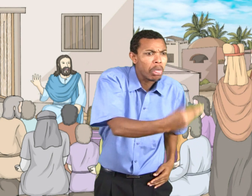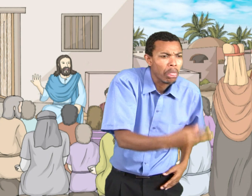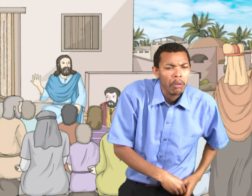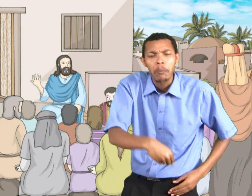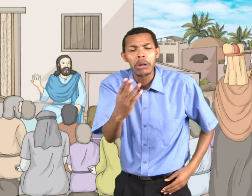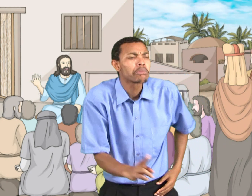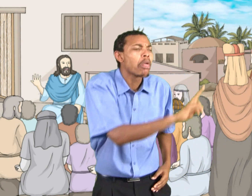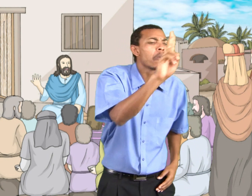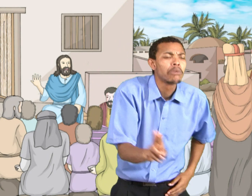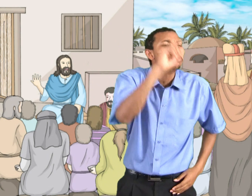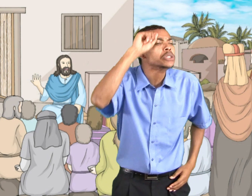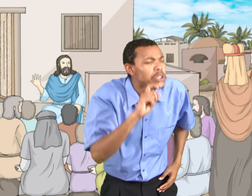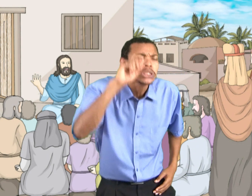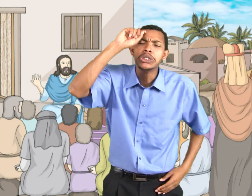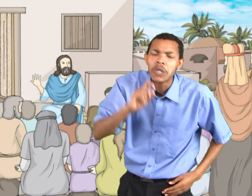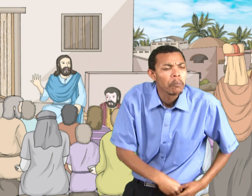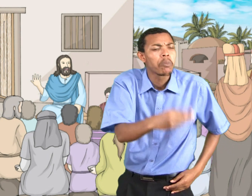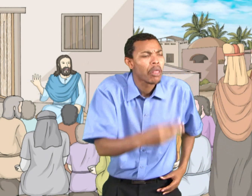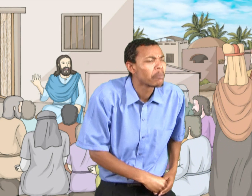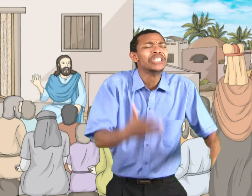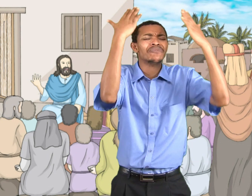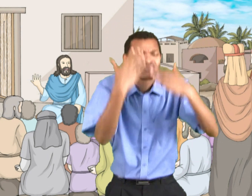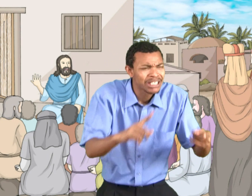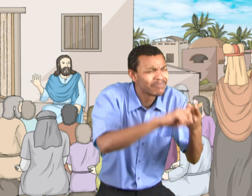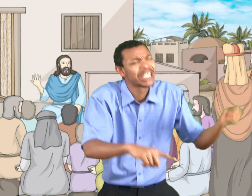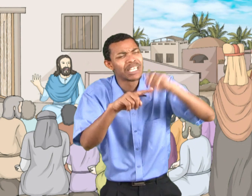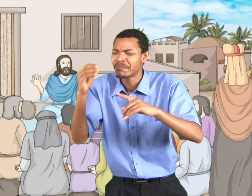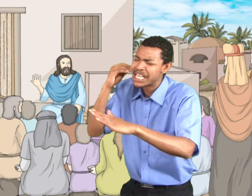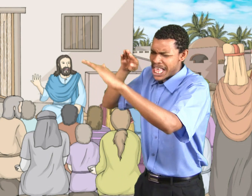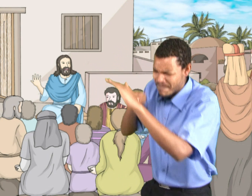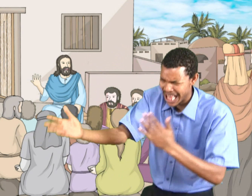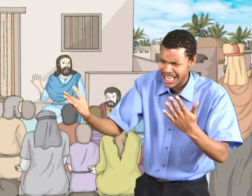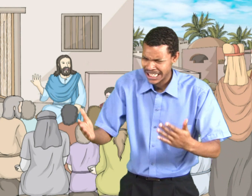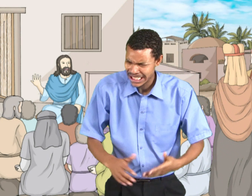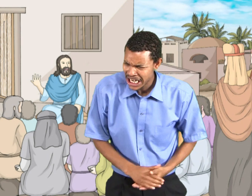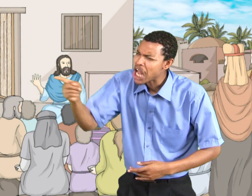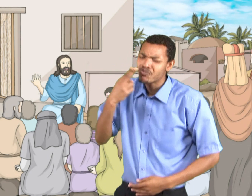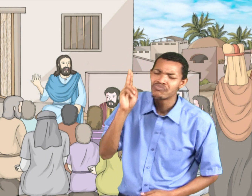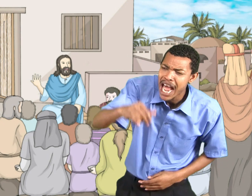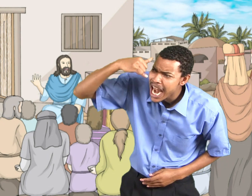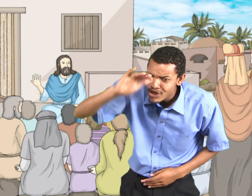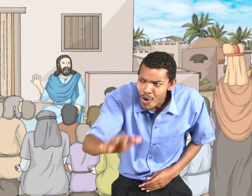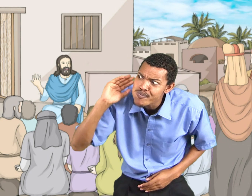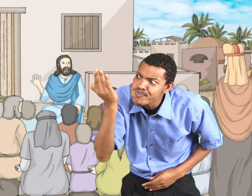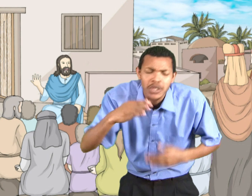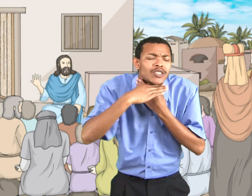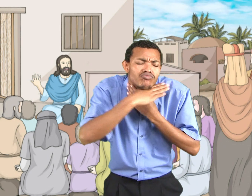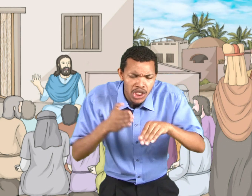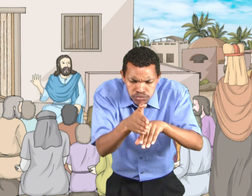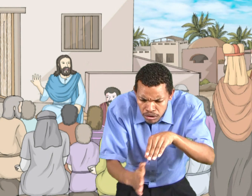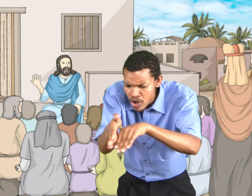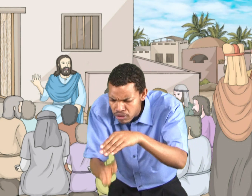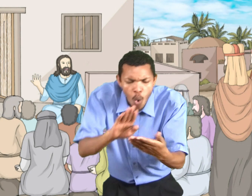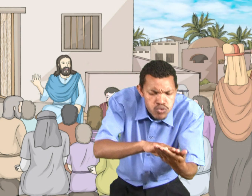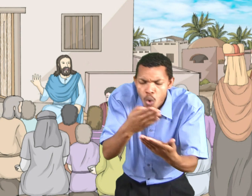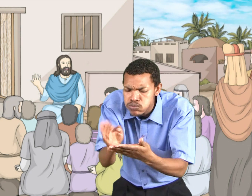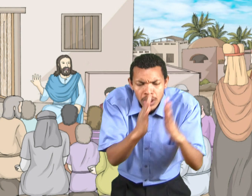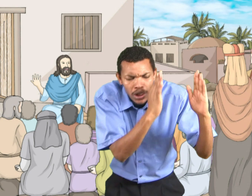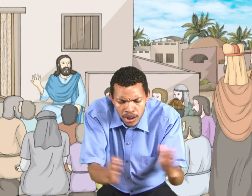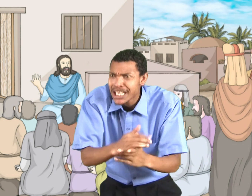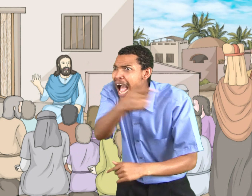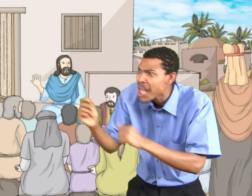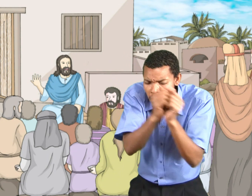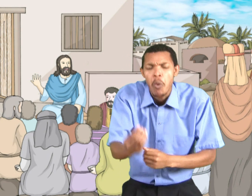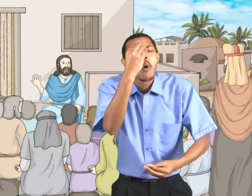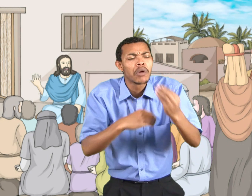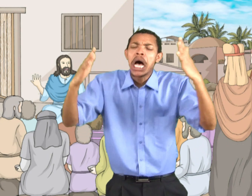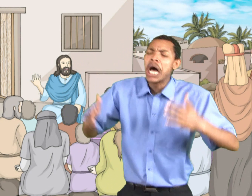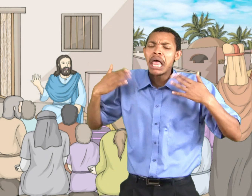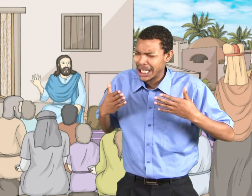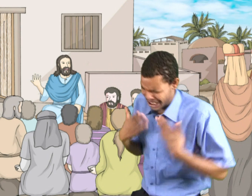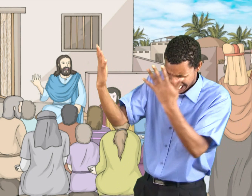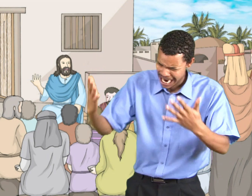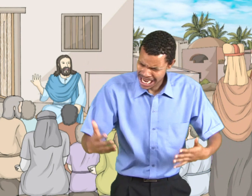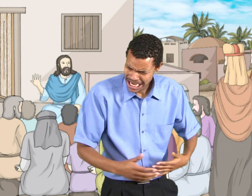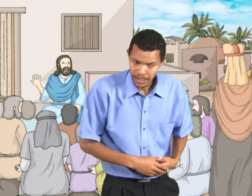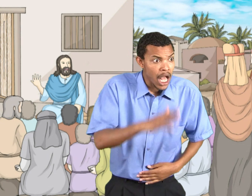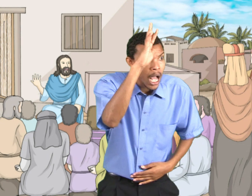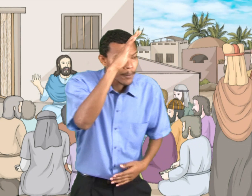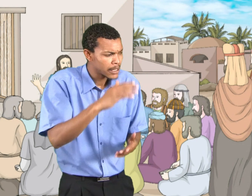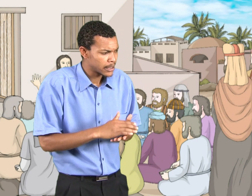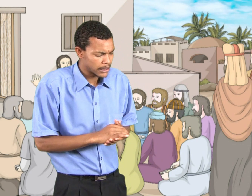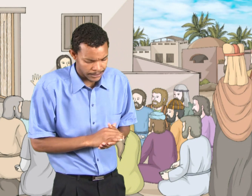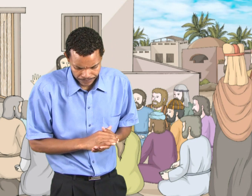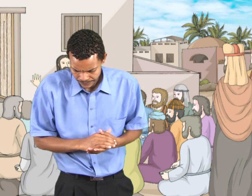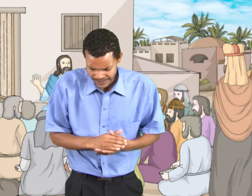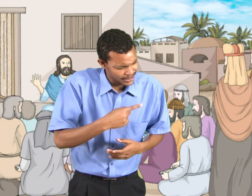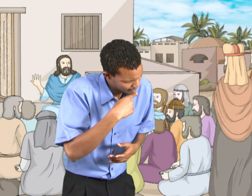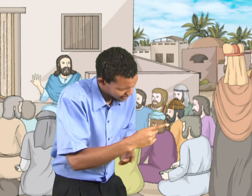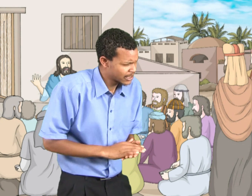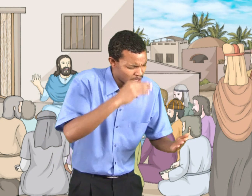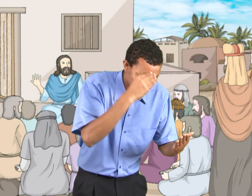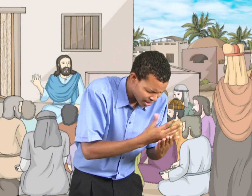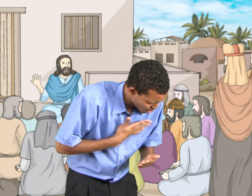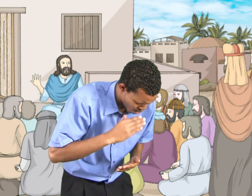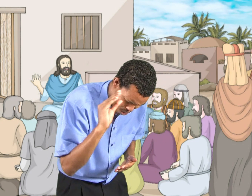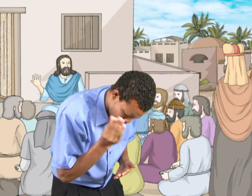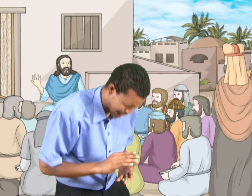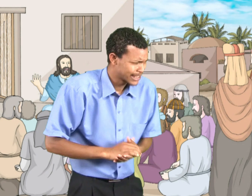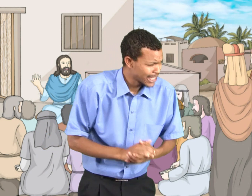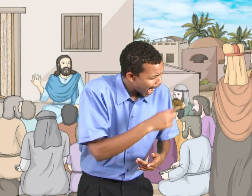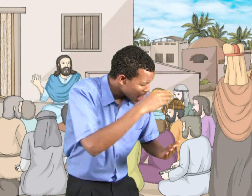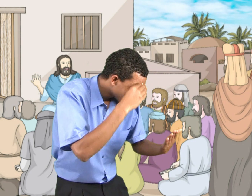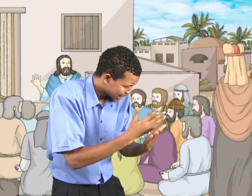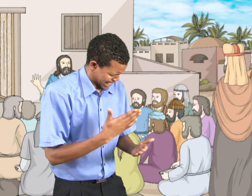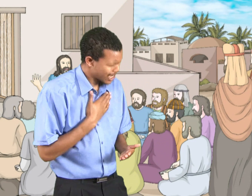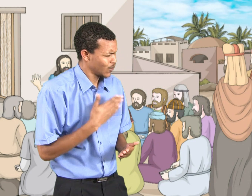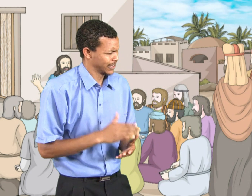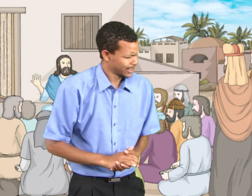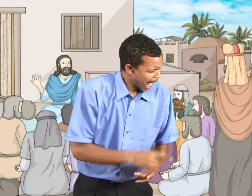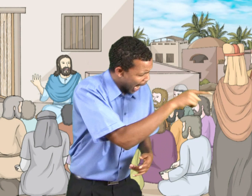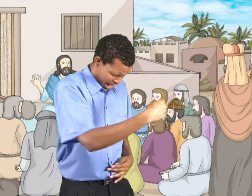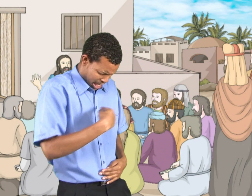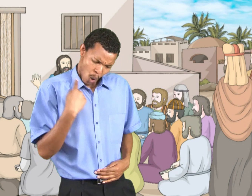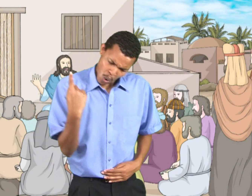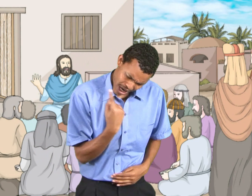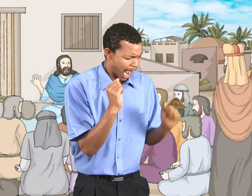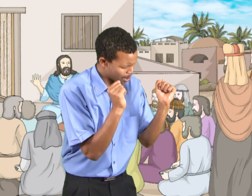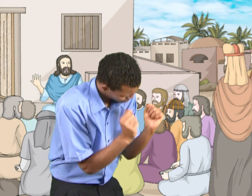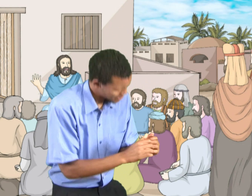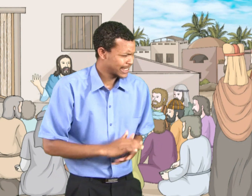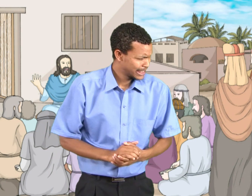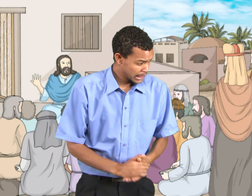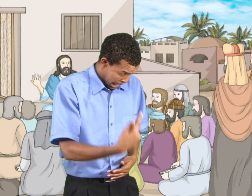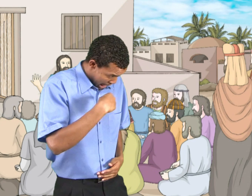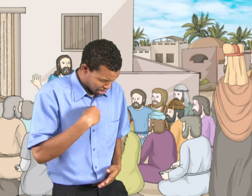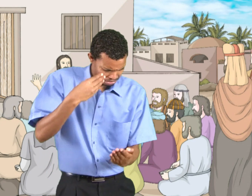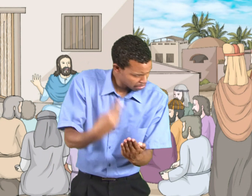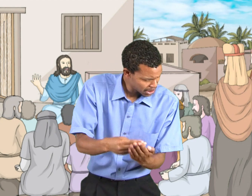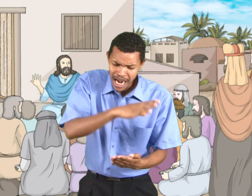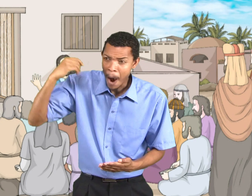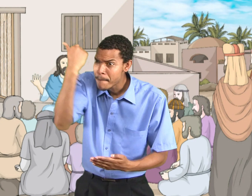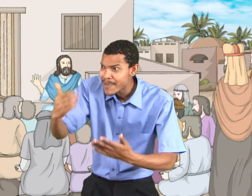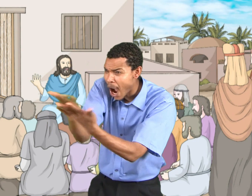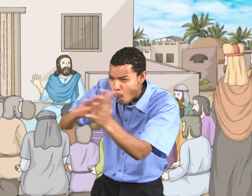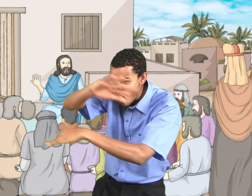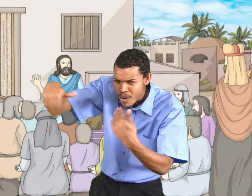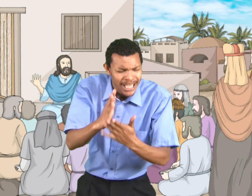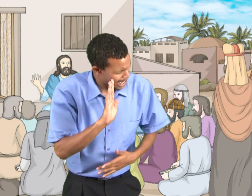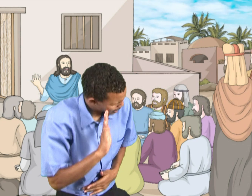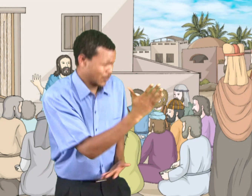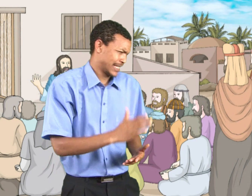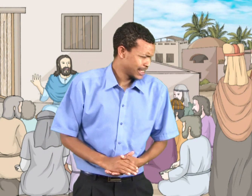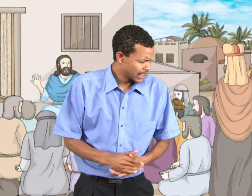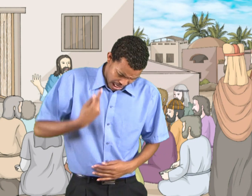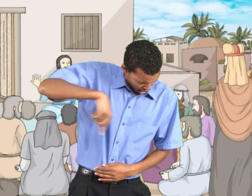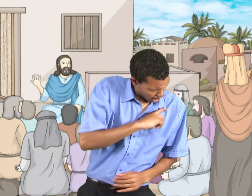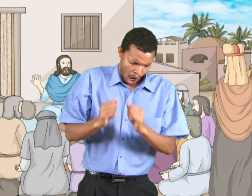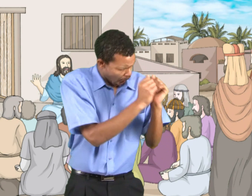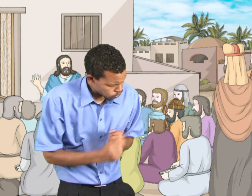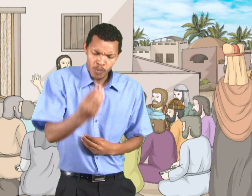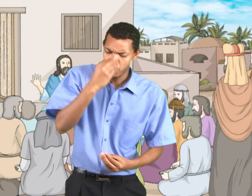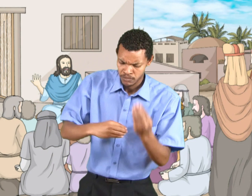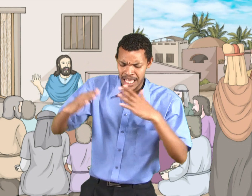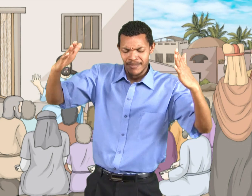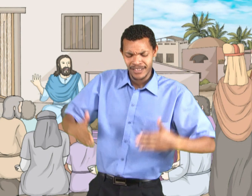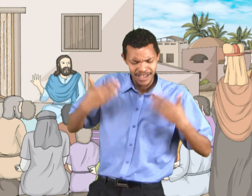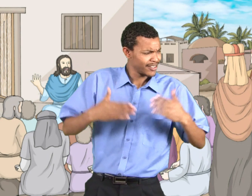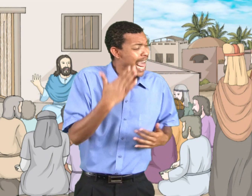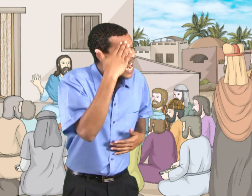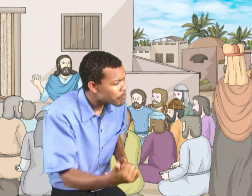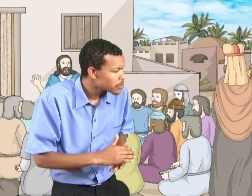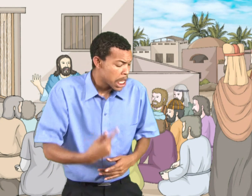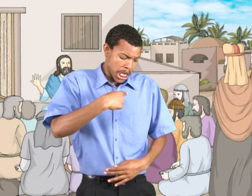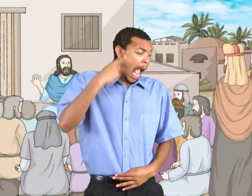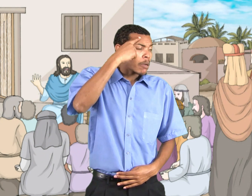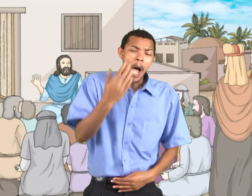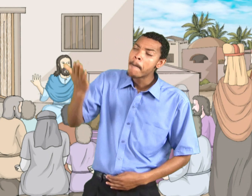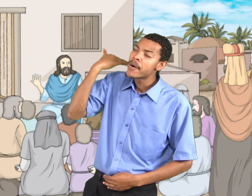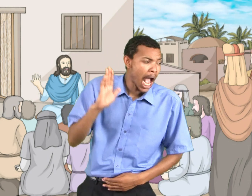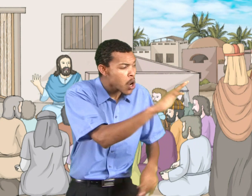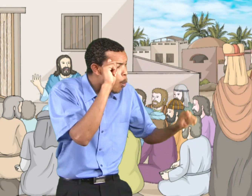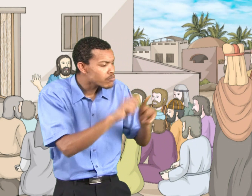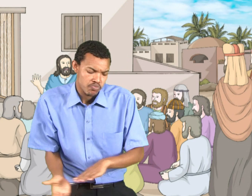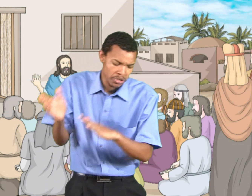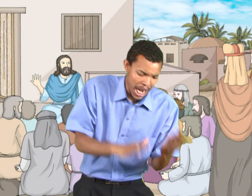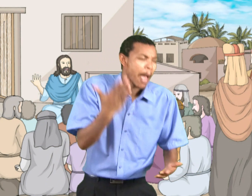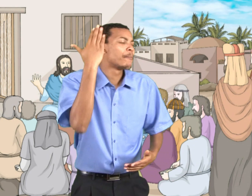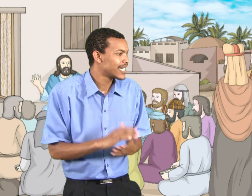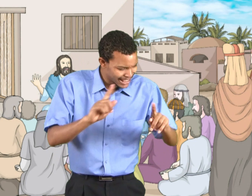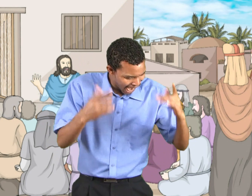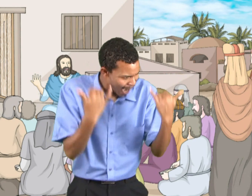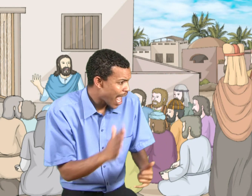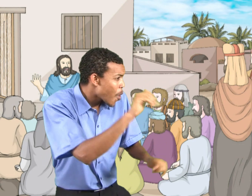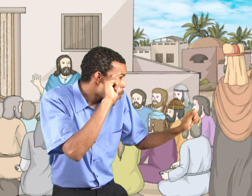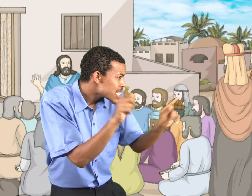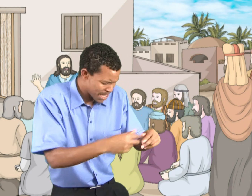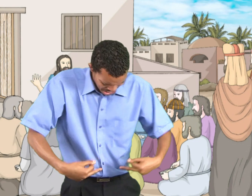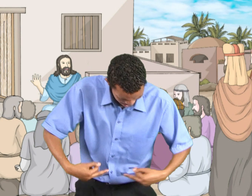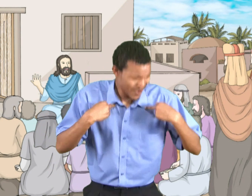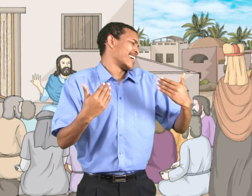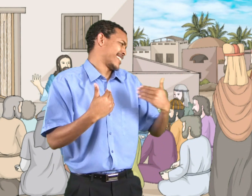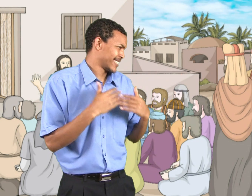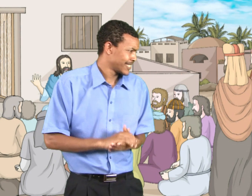But when this son of yours returns from squandering your wealth with prostitutes, you kill the fattened calf for him!’ ‘Son, you are always with me,’ the father said, ‘and all that is mine is yours.